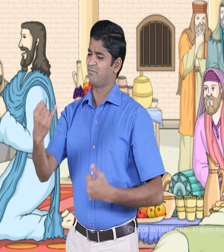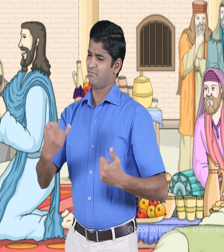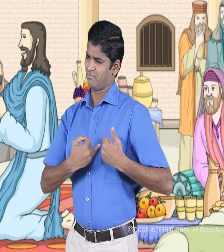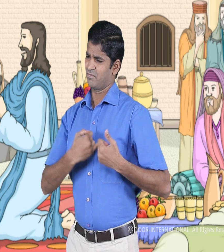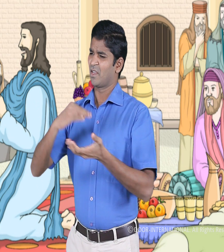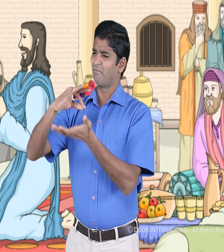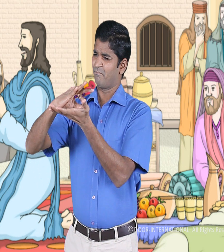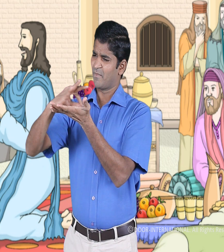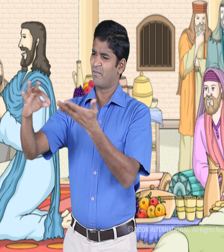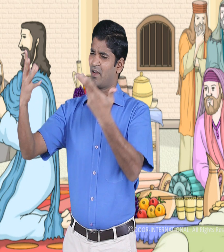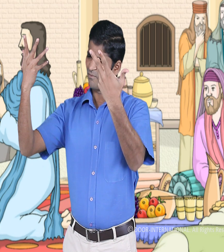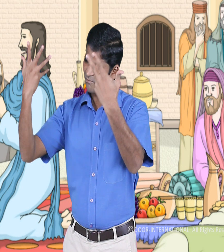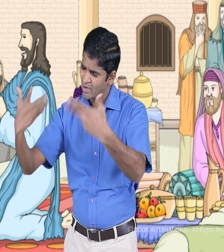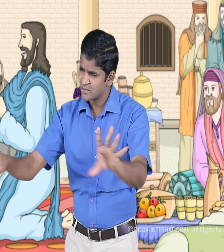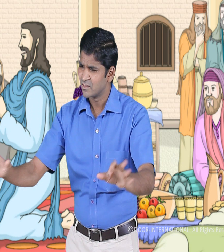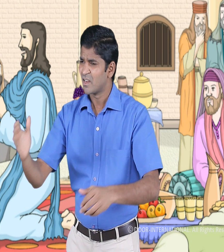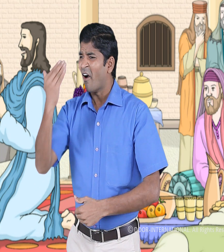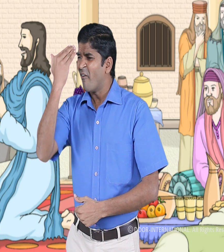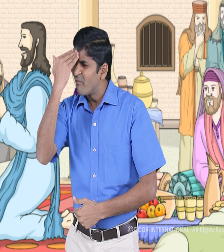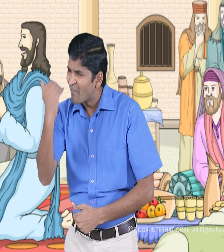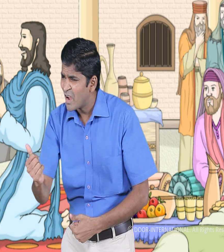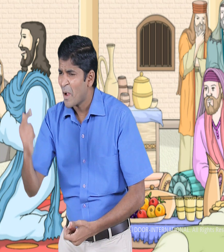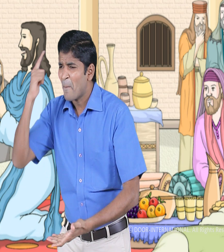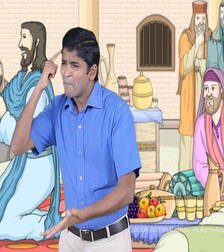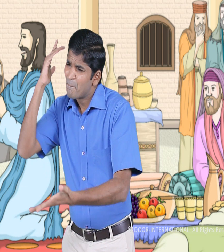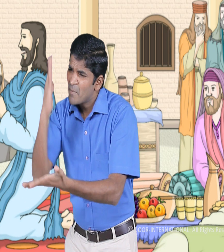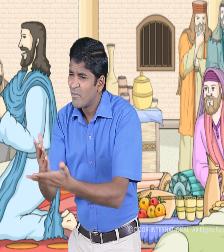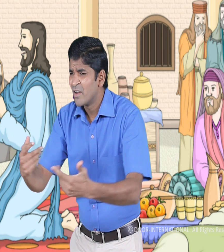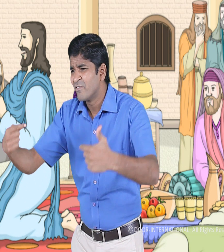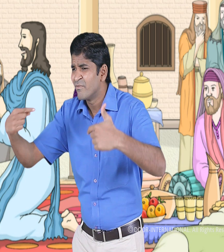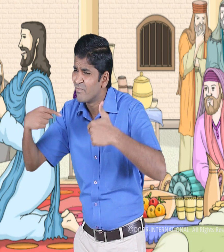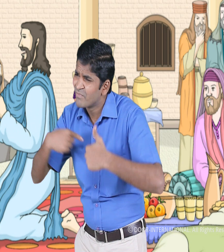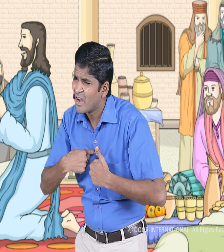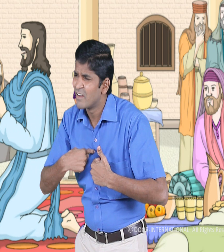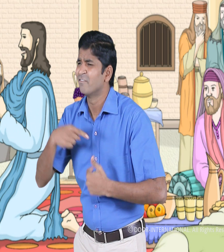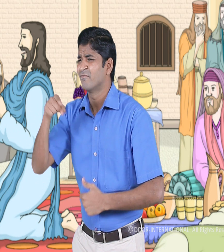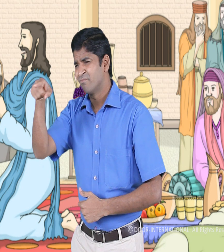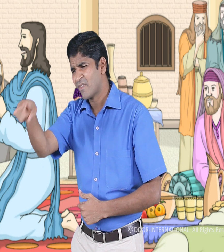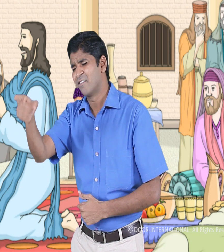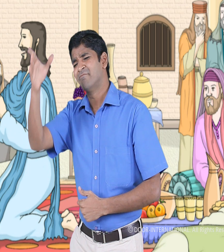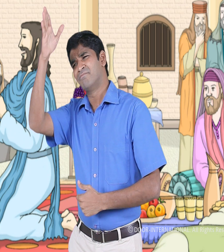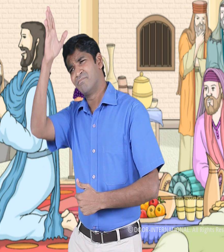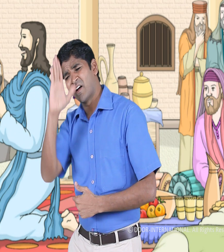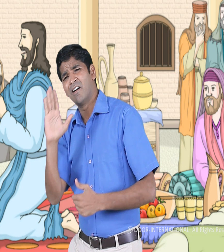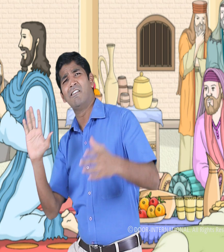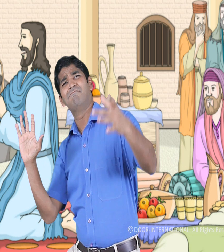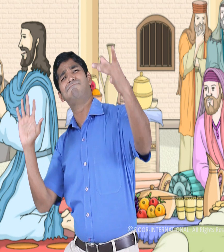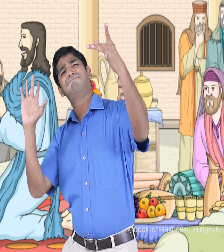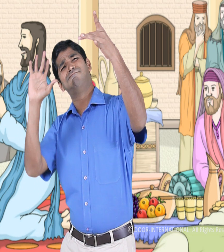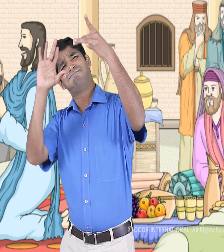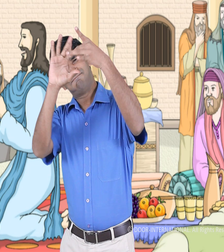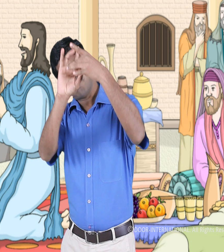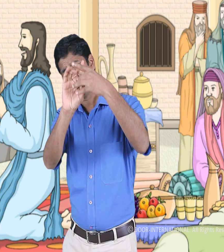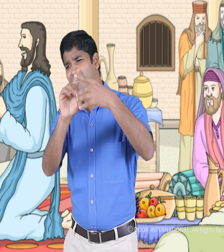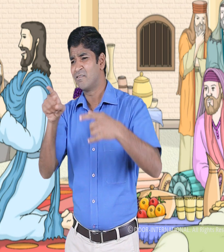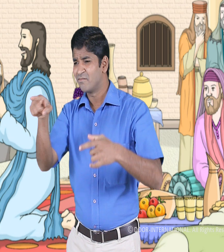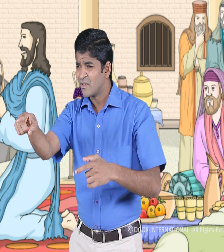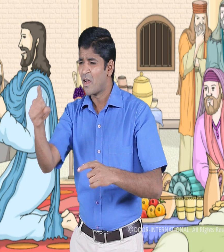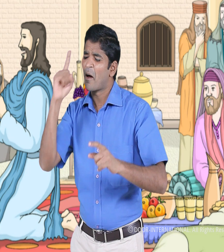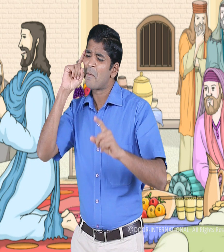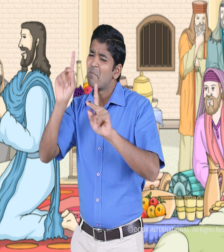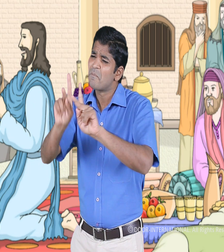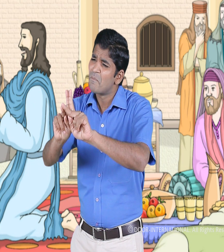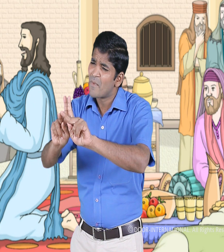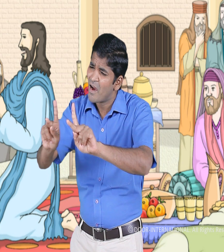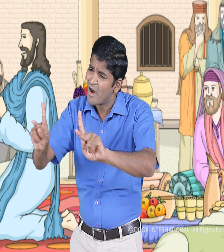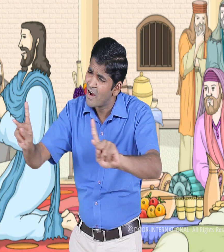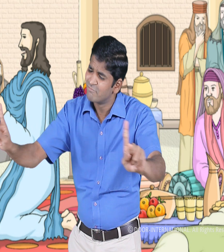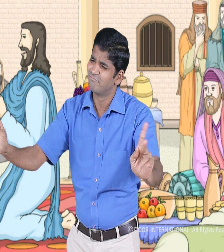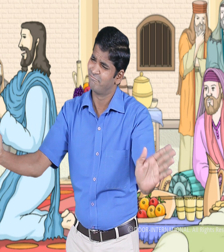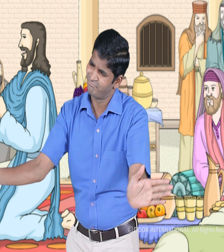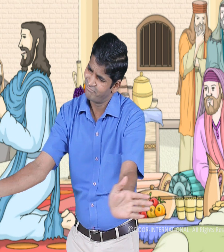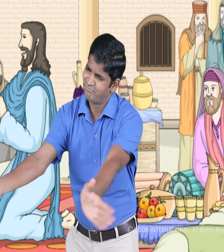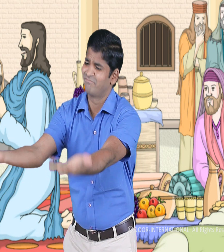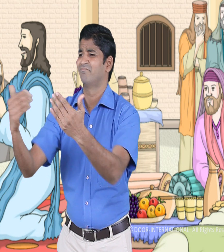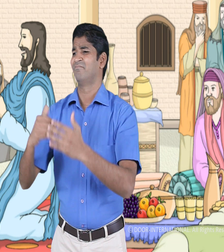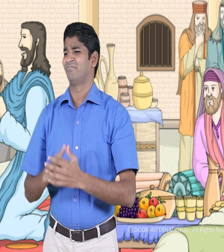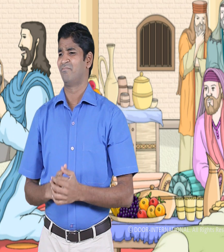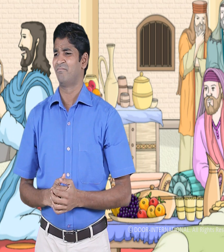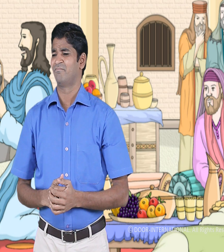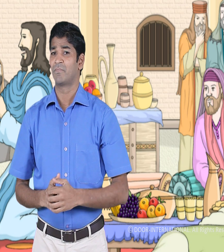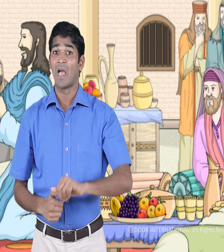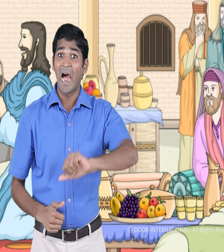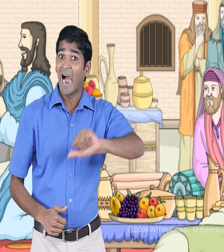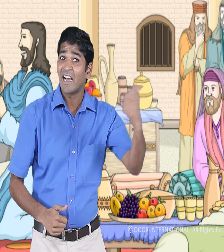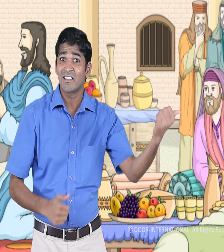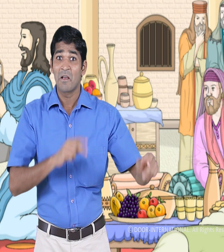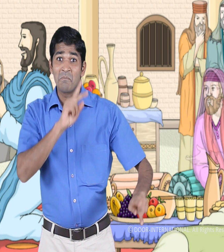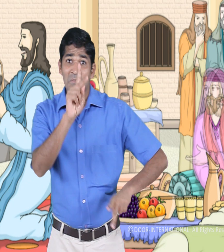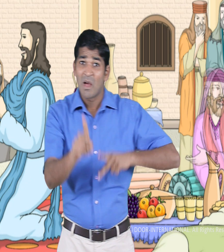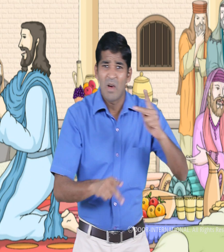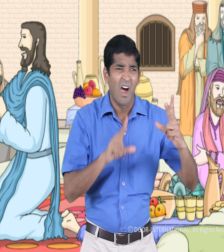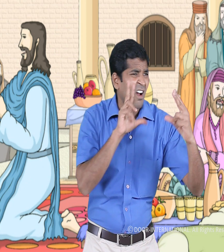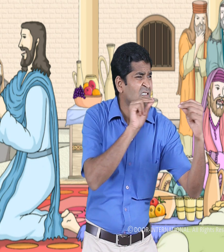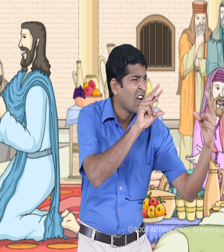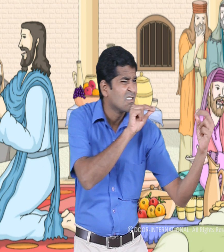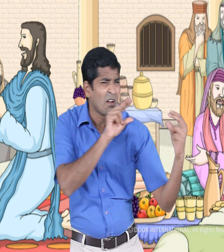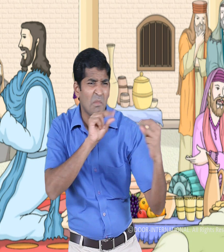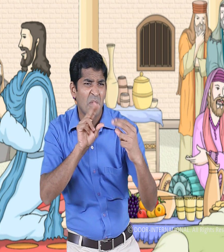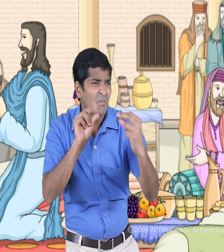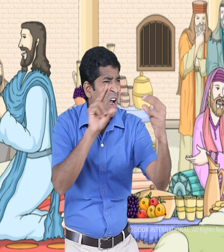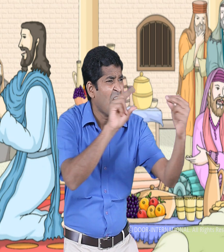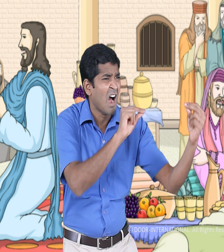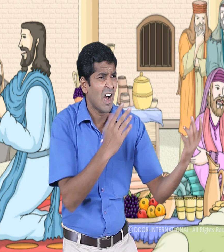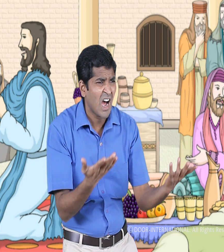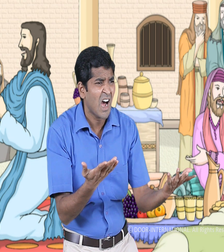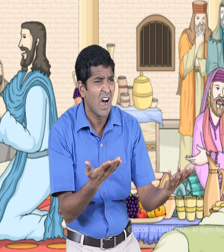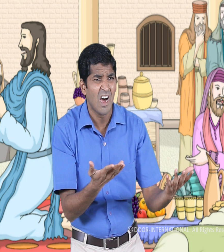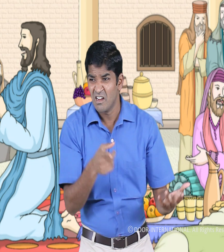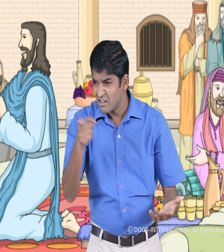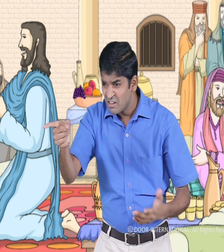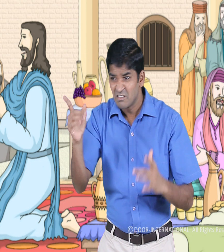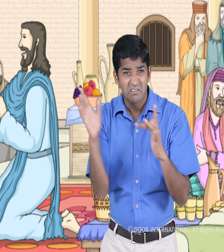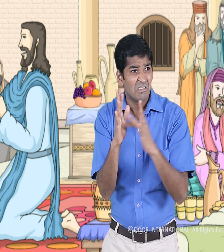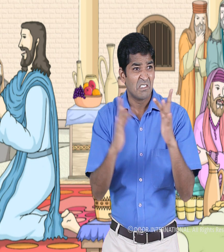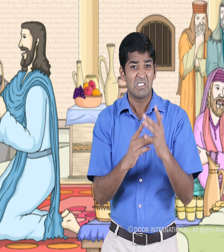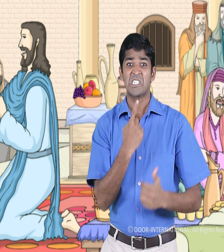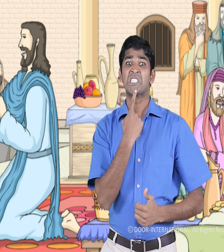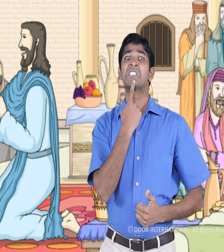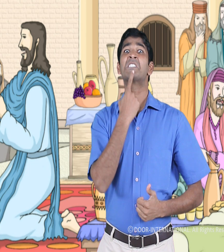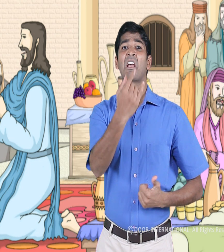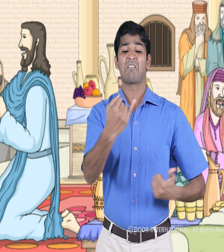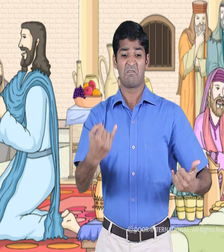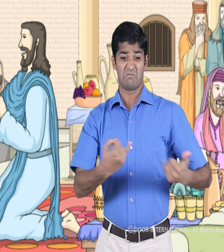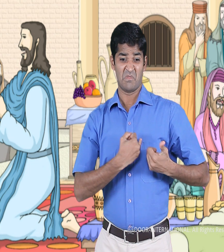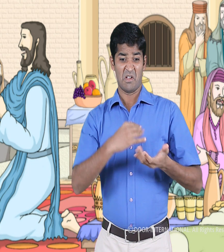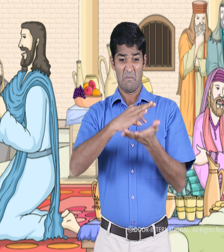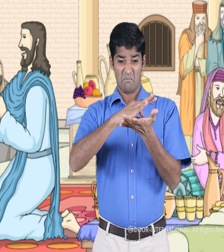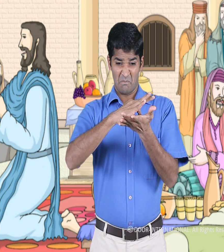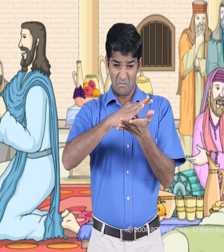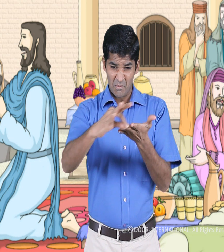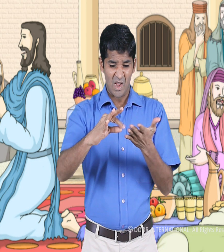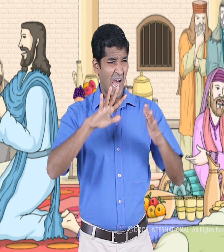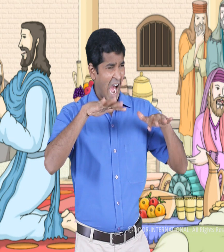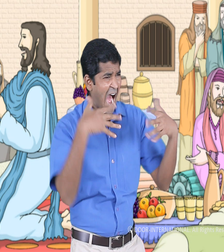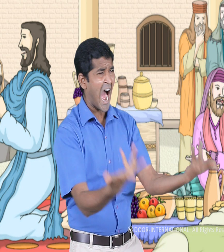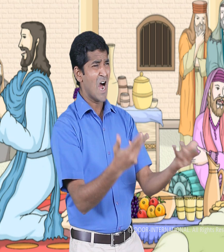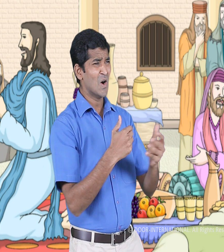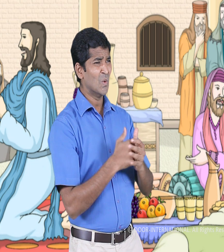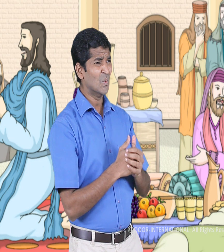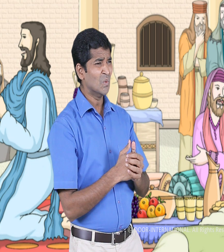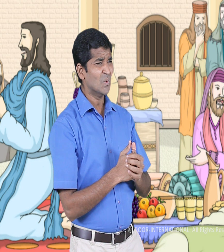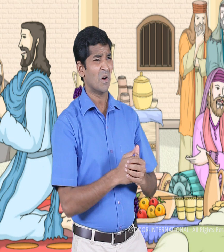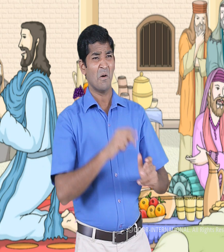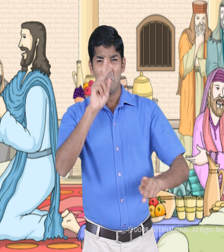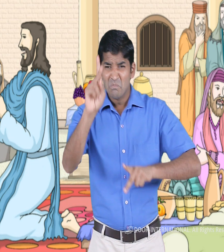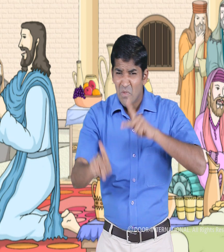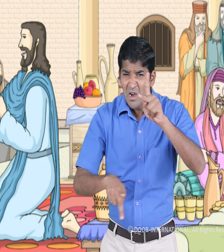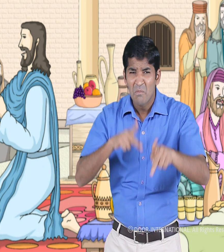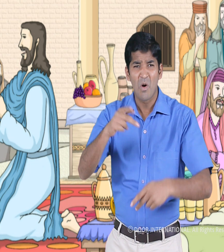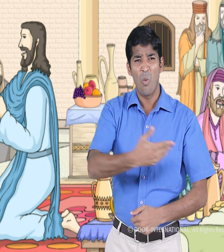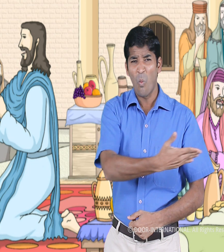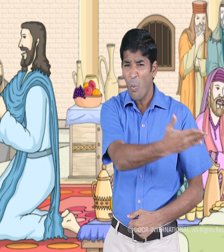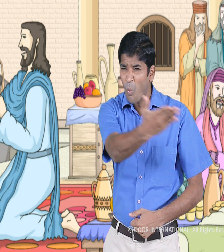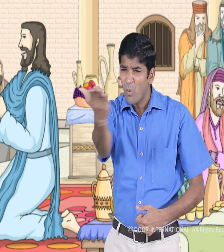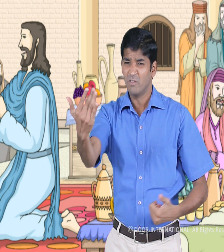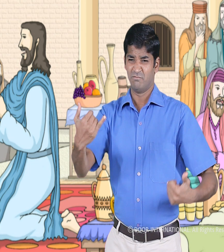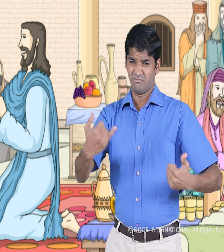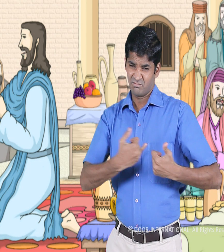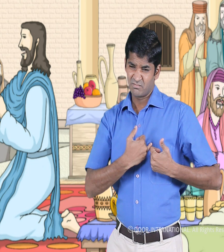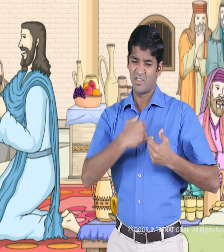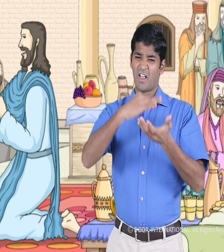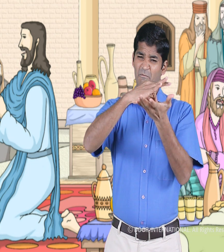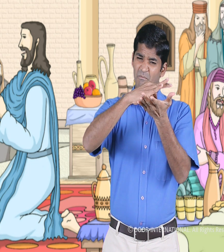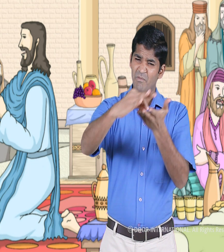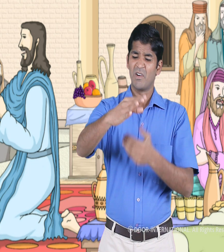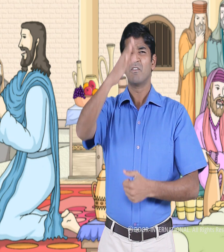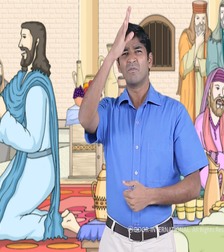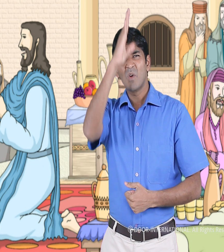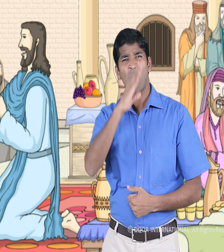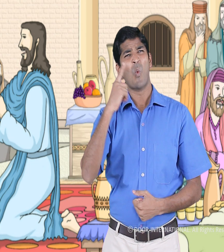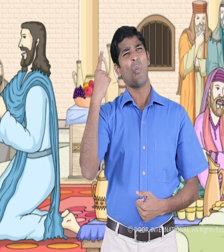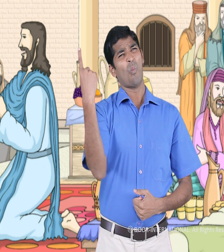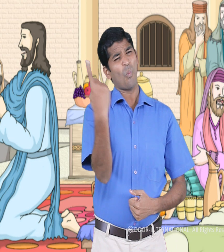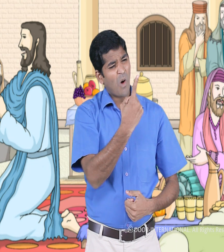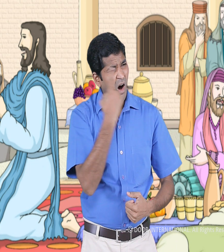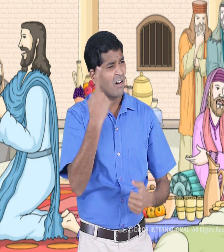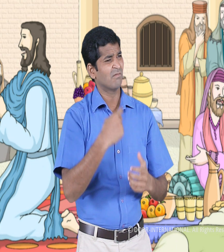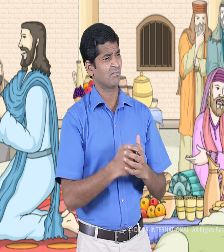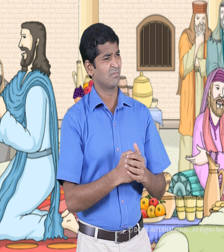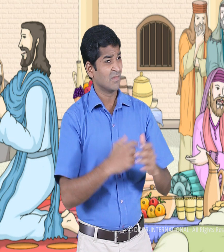But those at the table began to say to themselves, “Who is this who even forgives sins?”